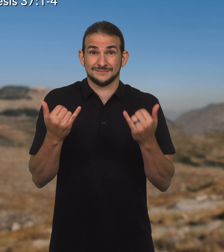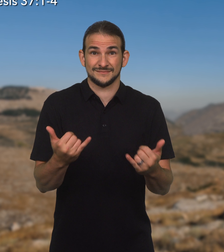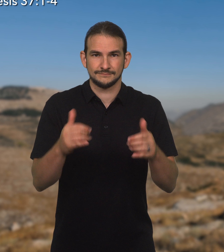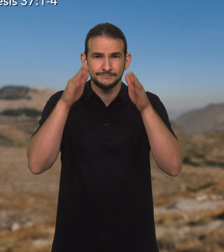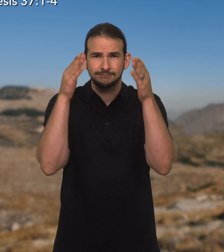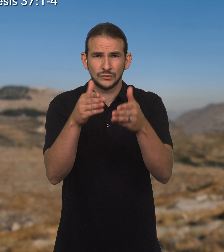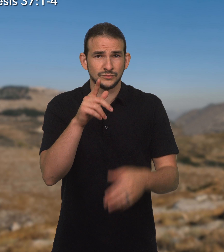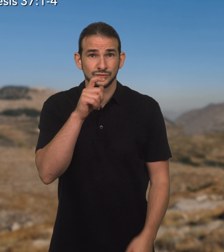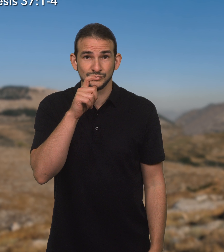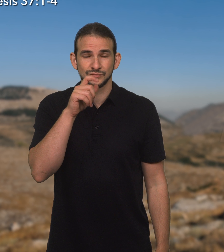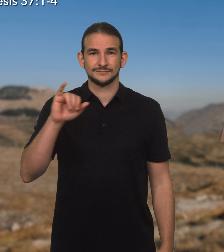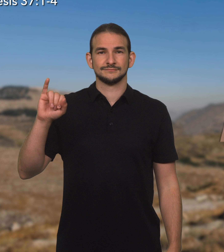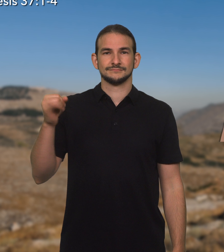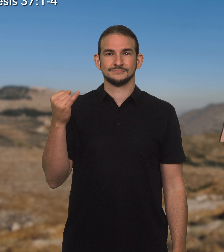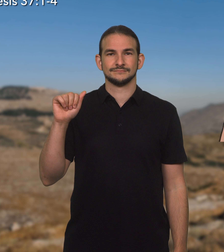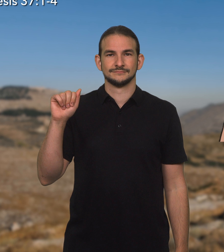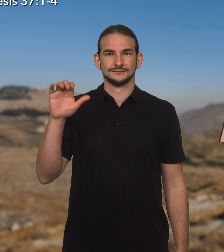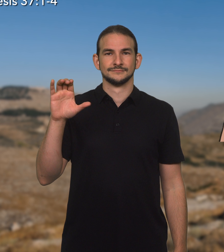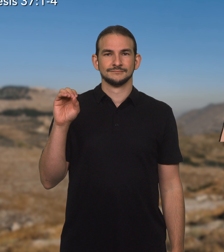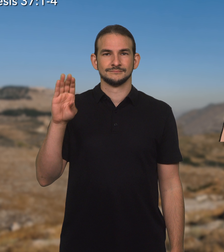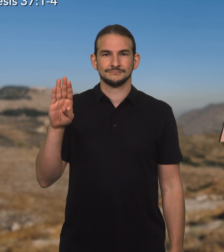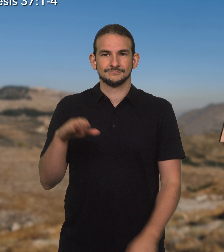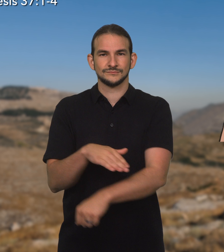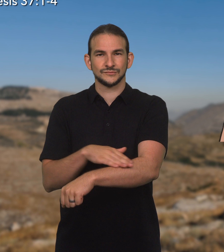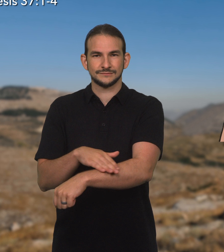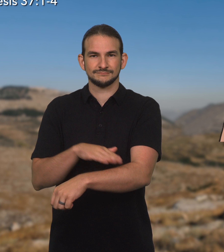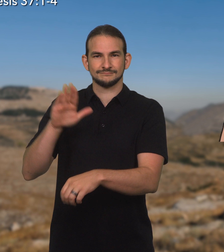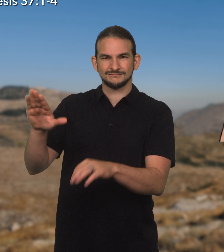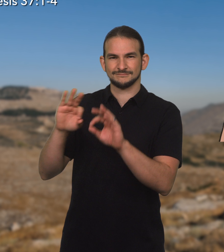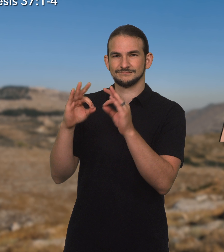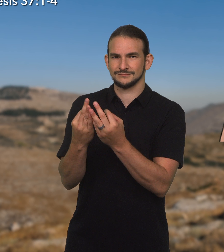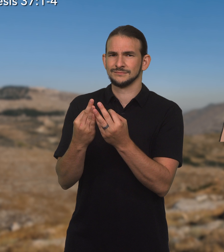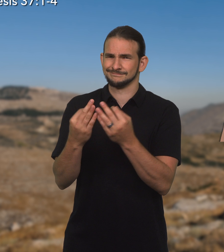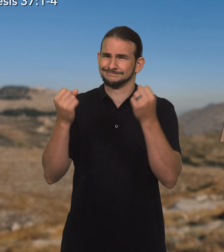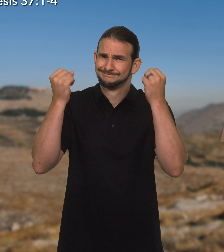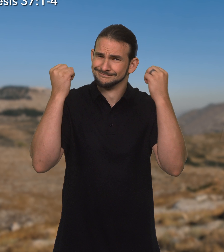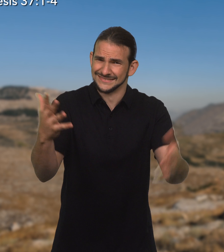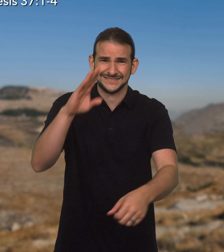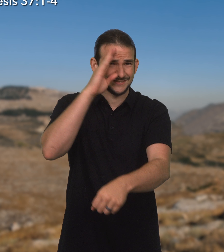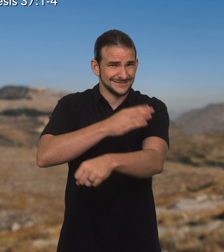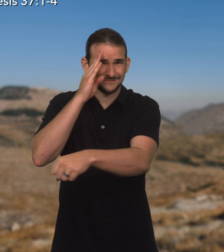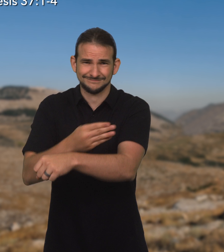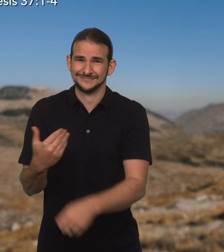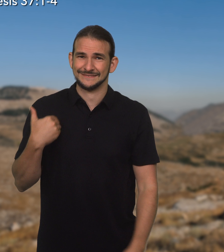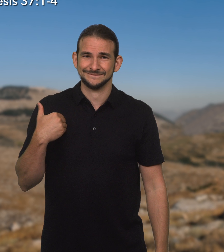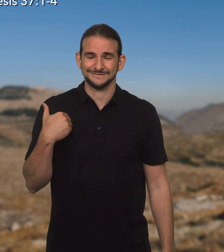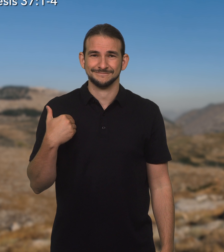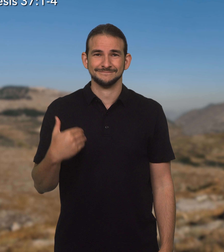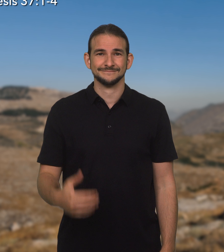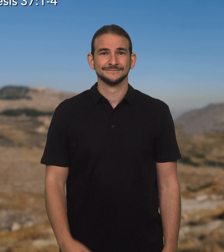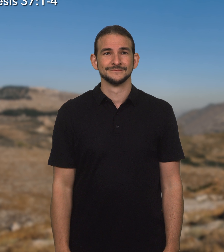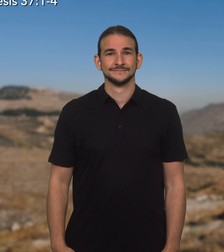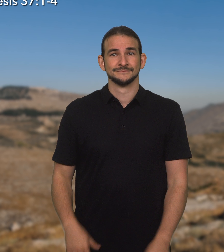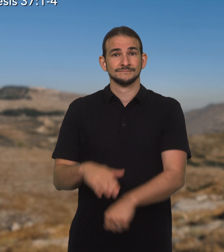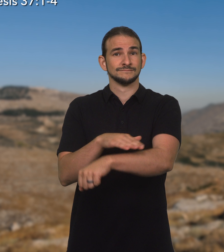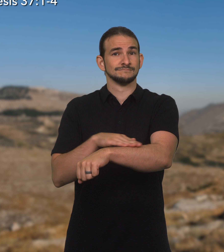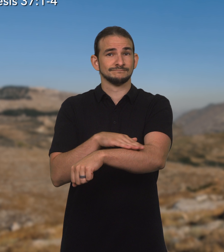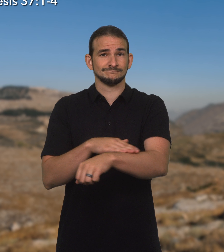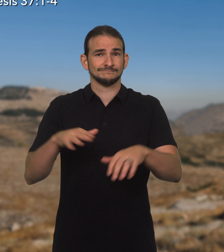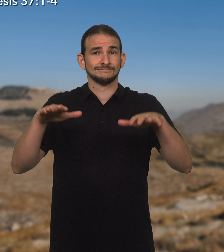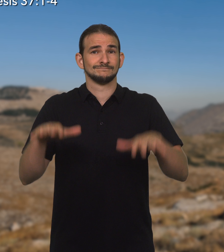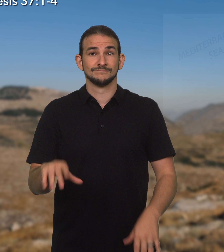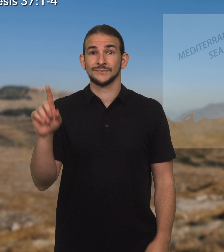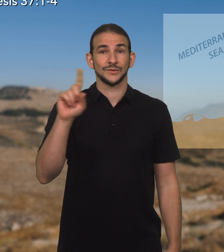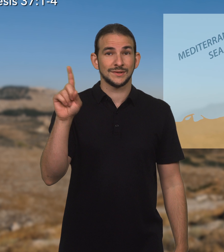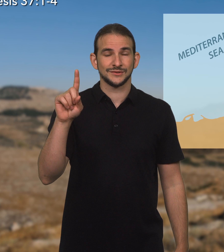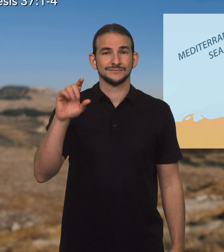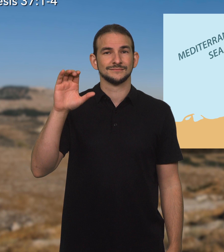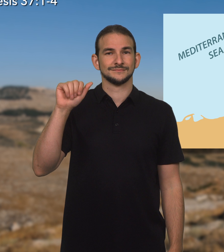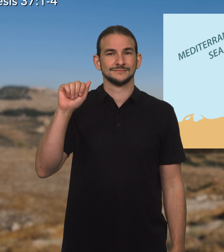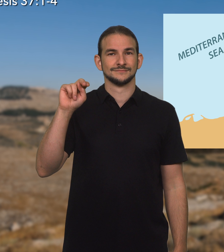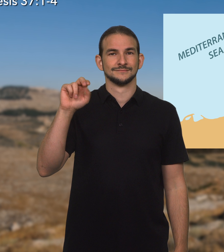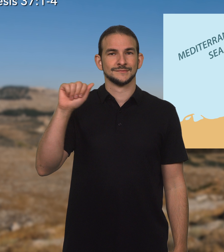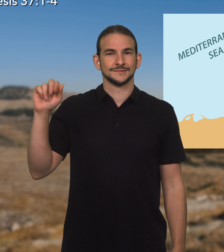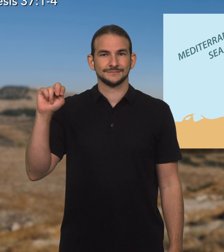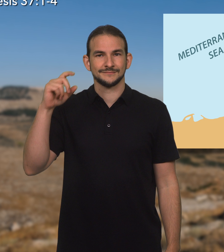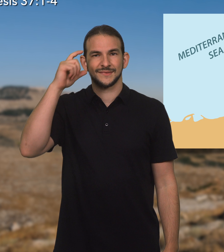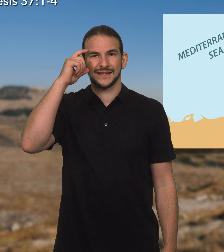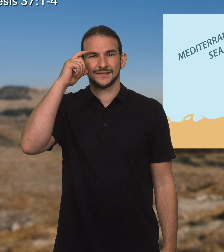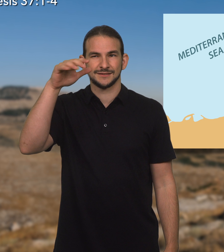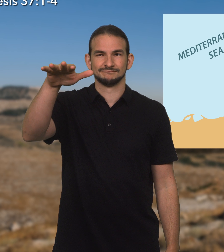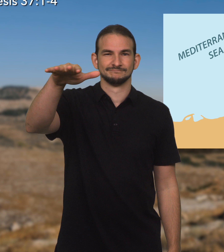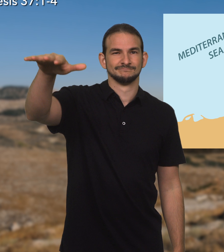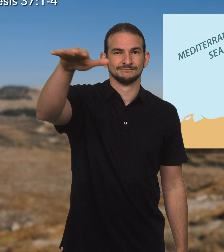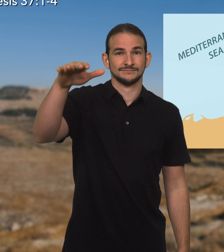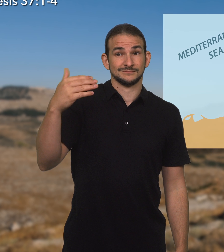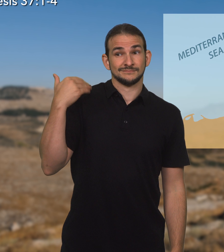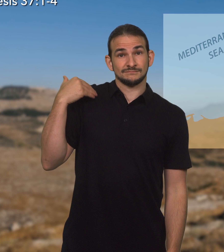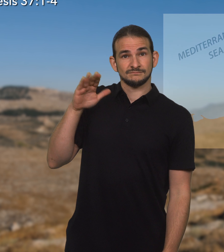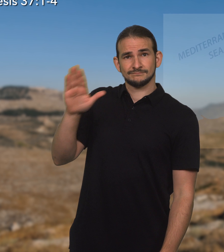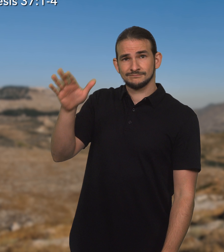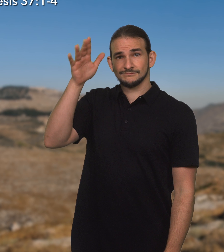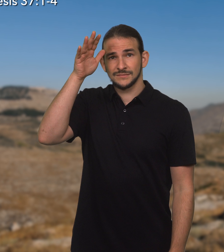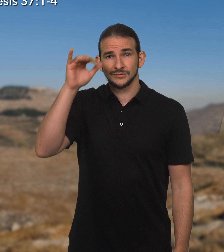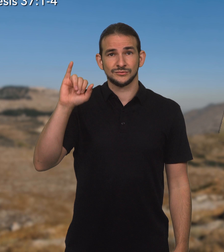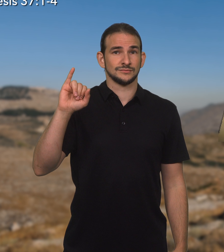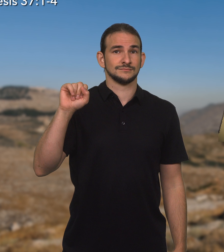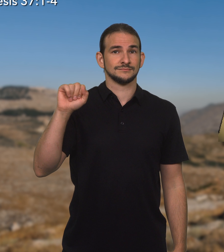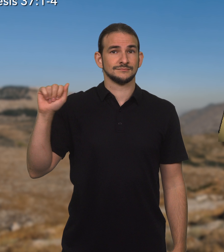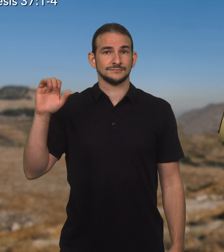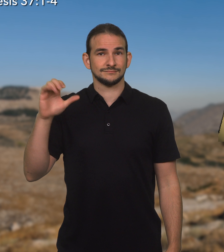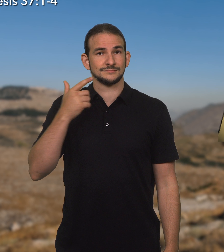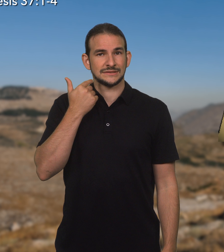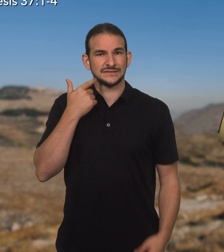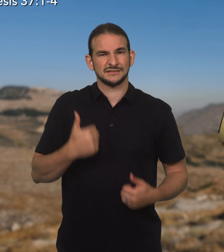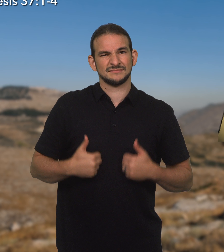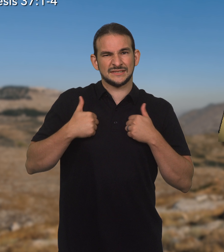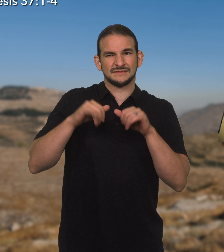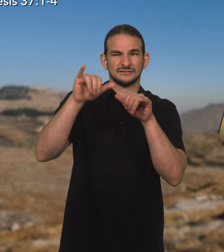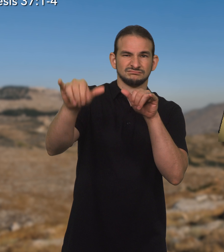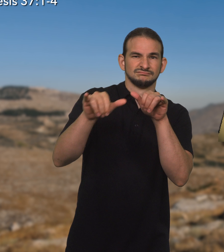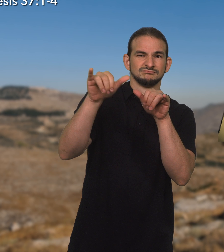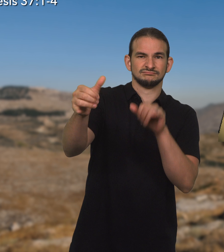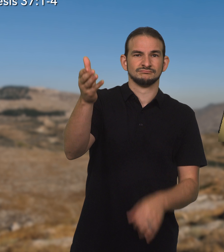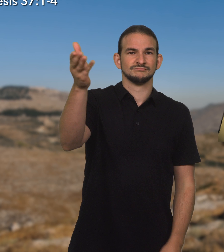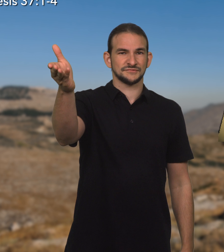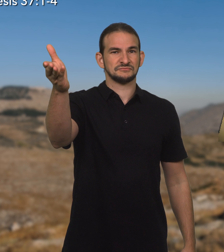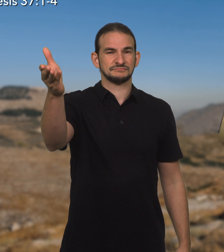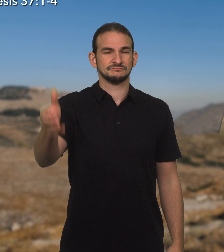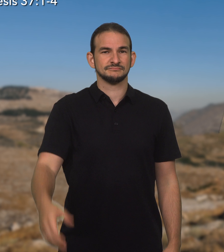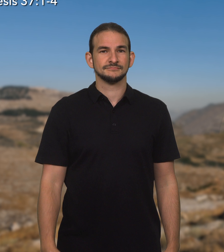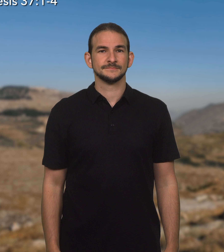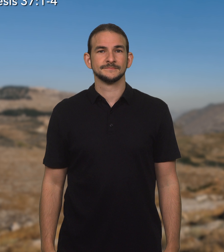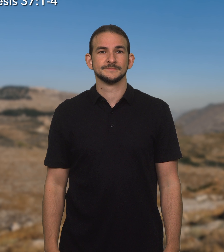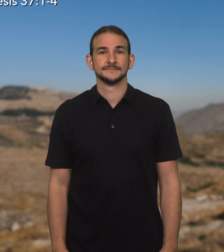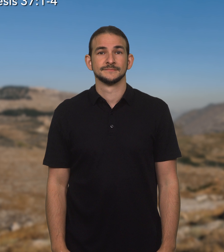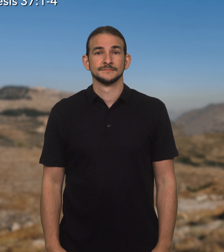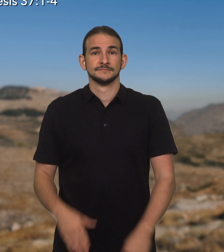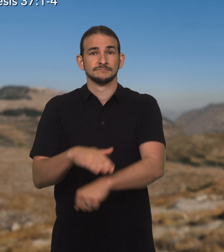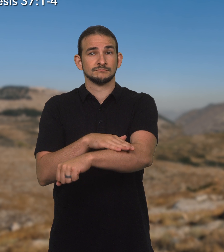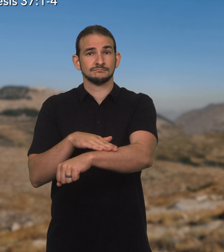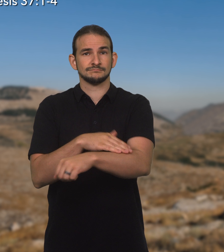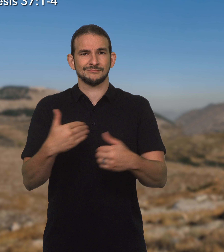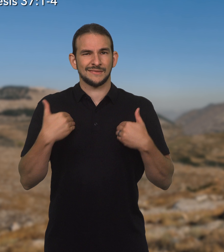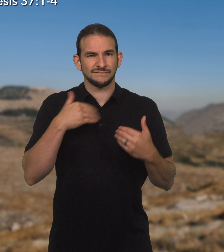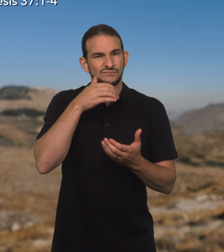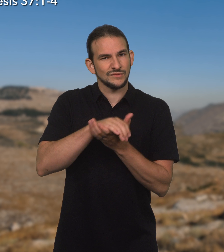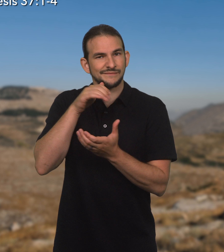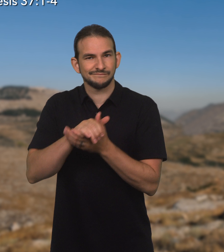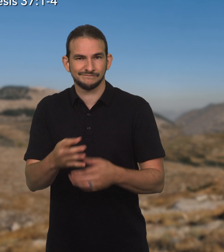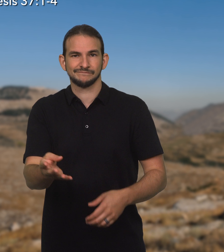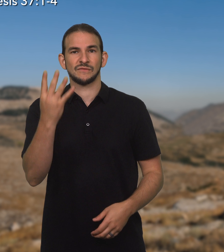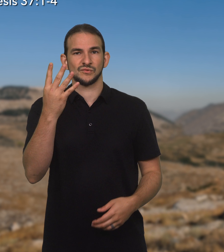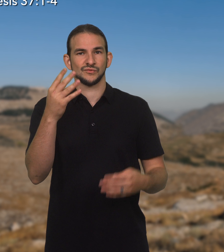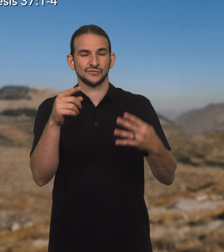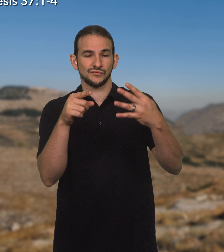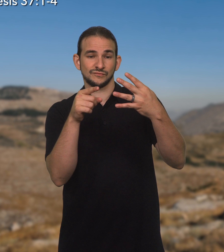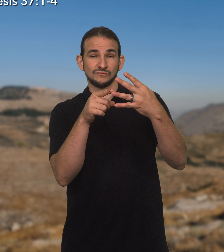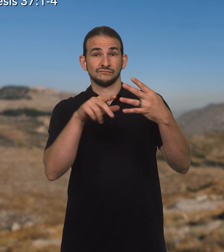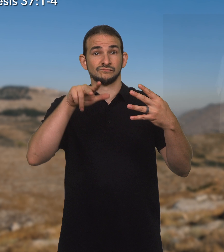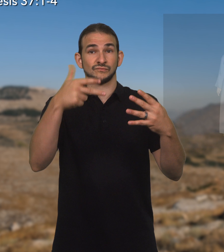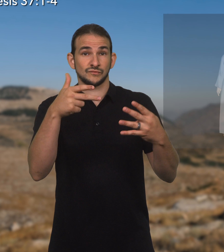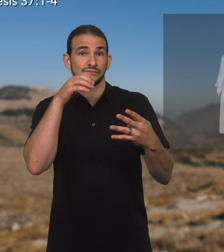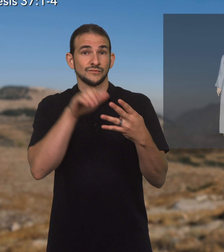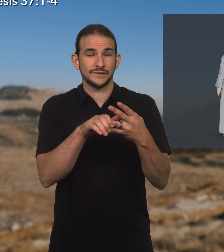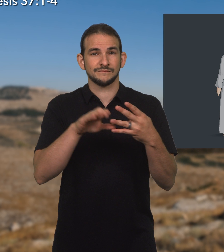Now Jacob lived in the land where his father had resided, the land of Canaan. This is the account of Jacob.